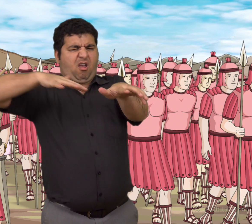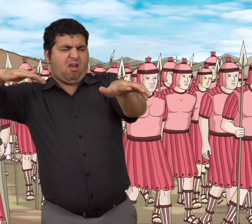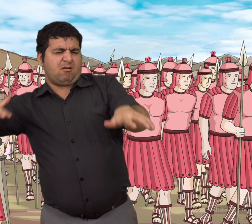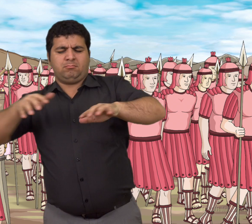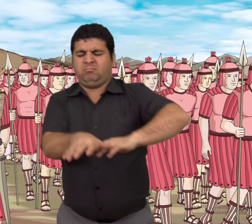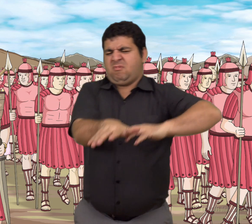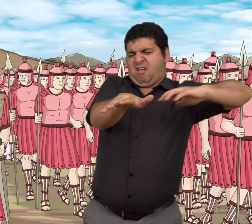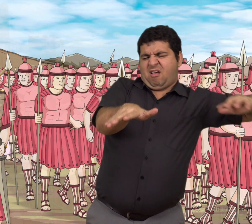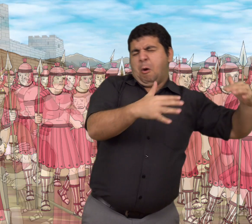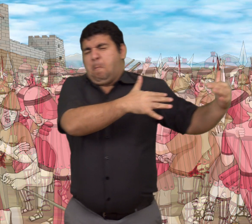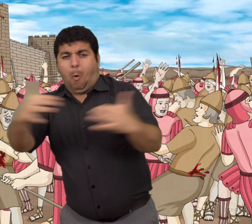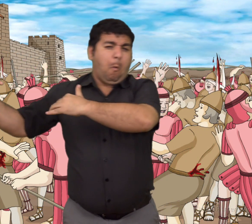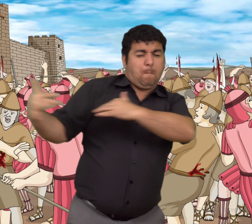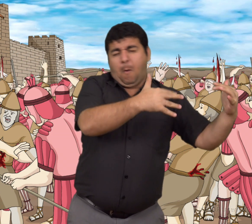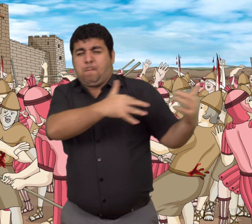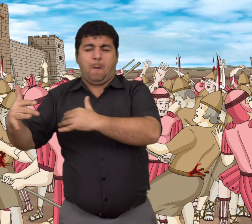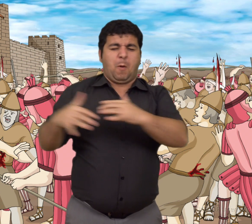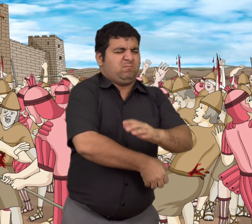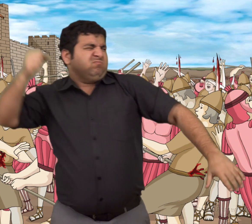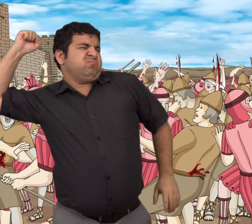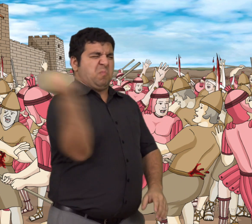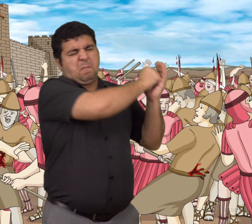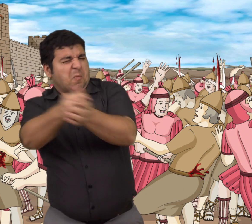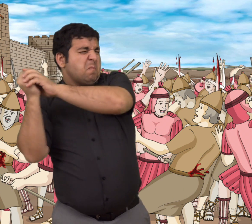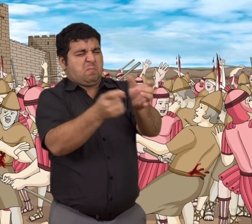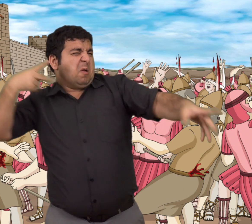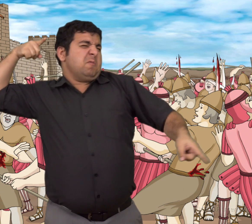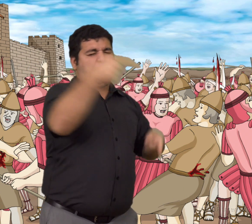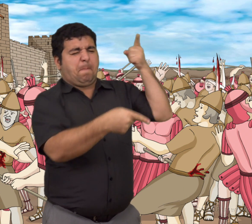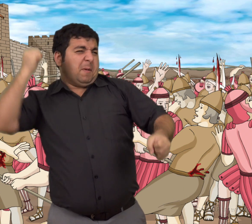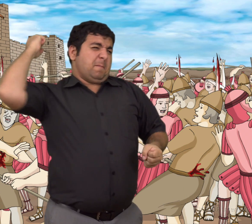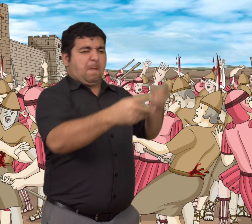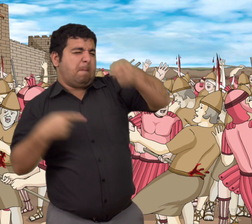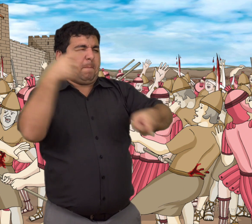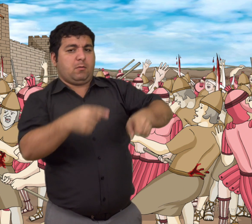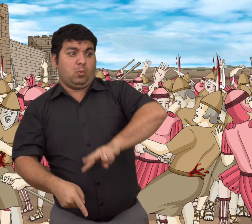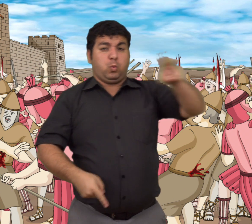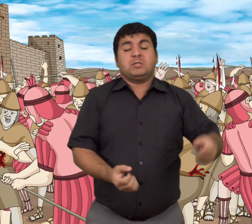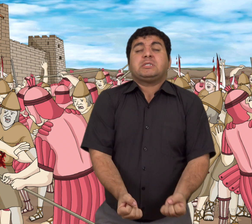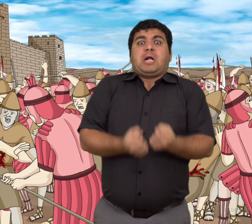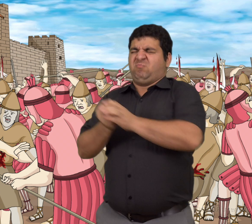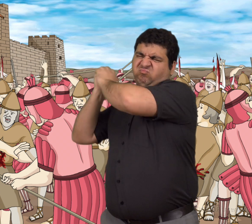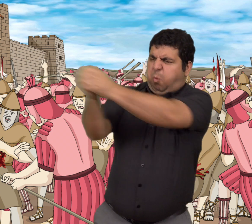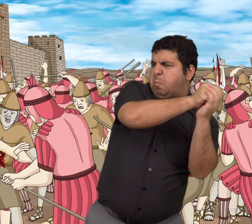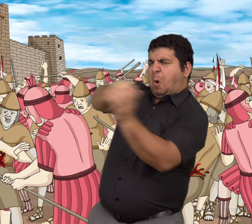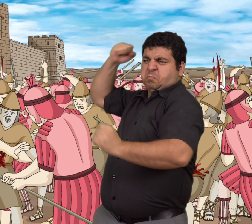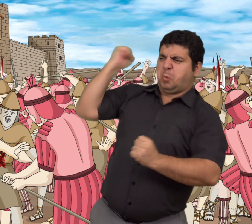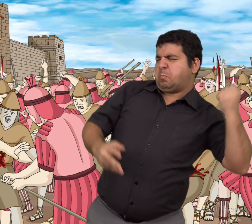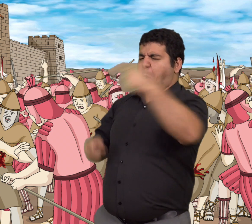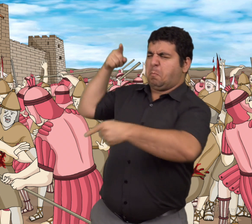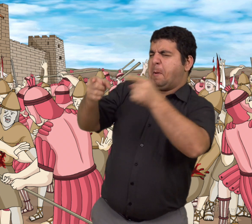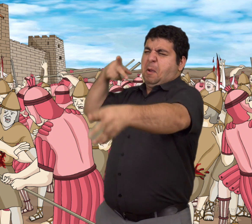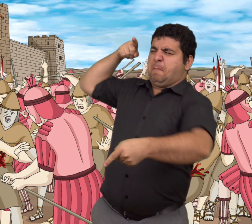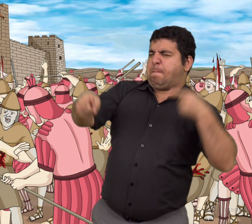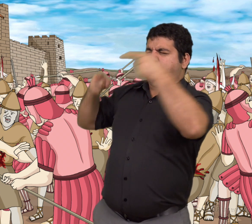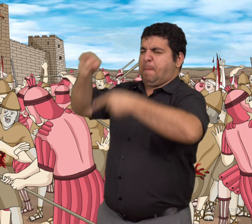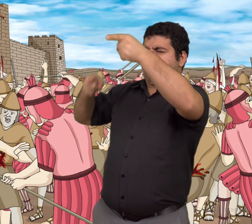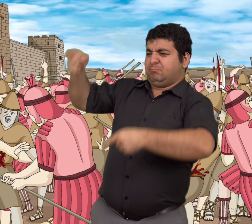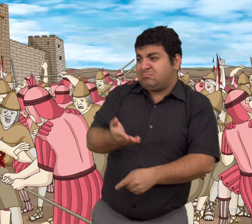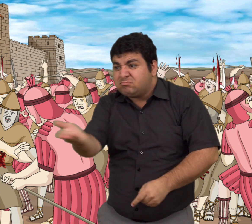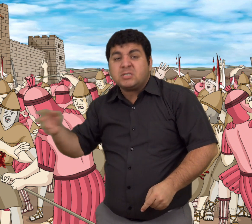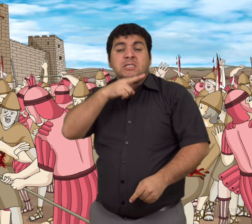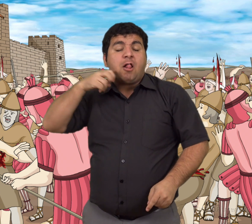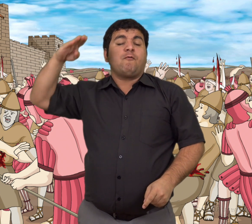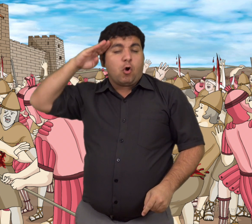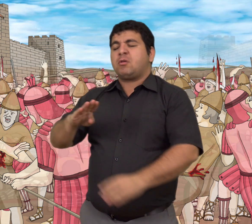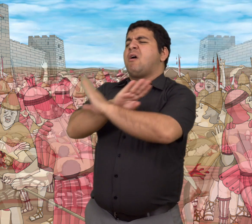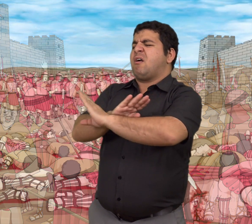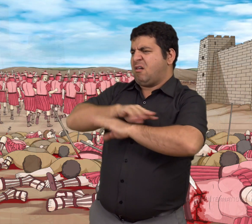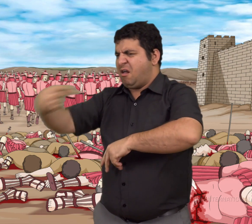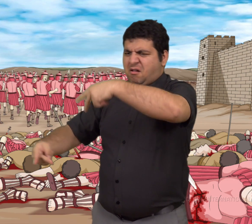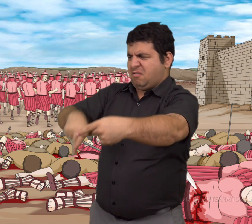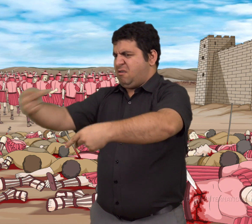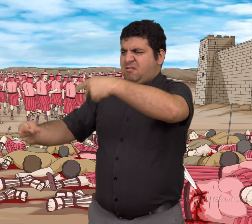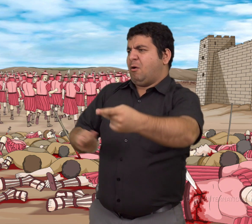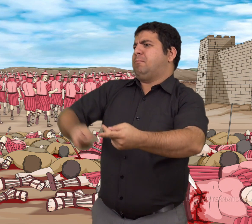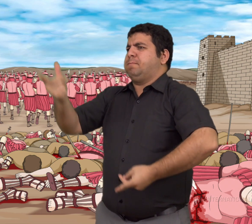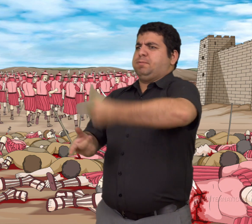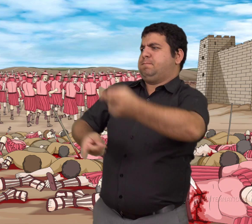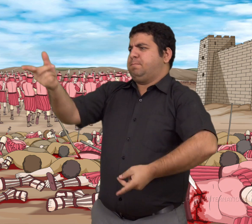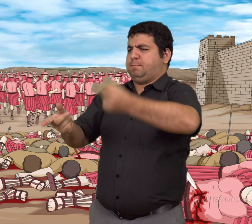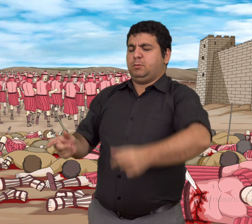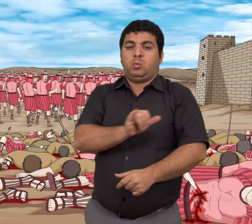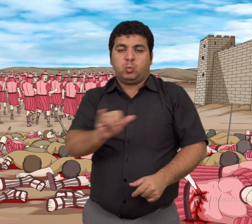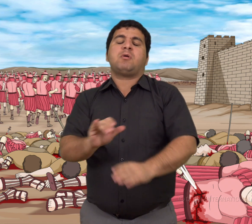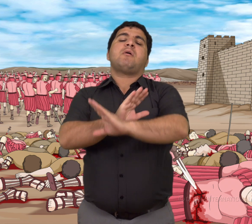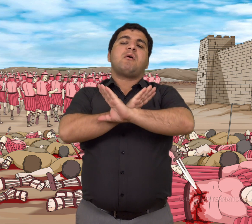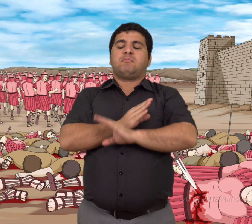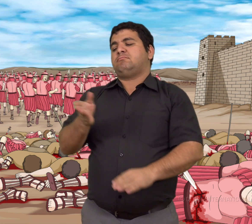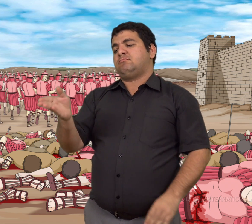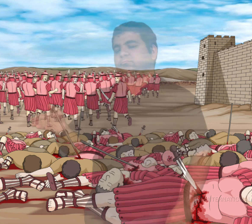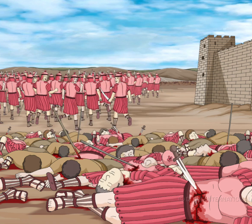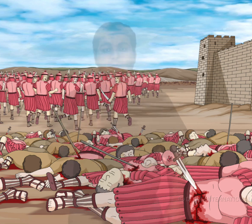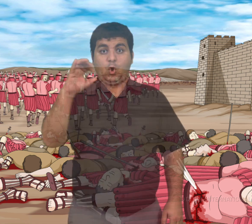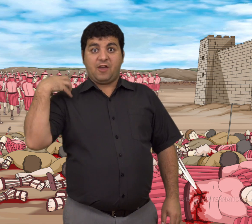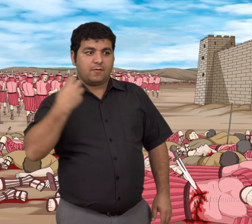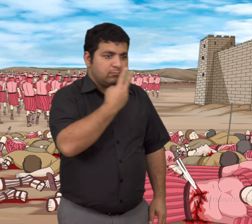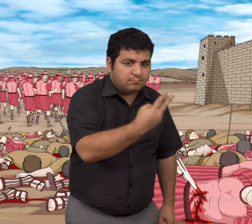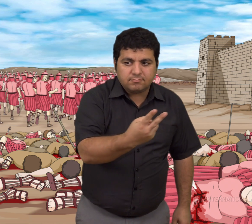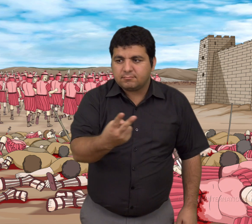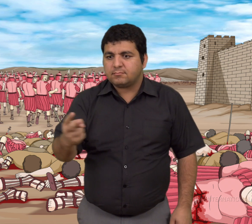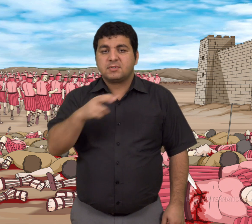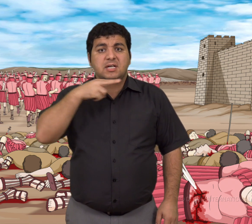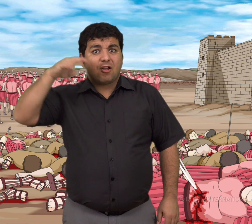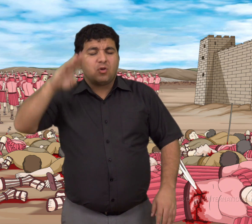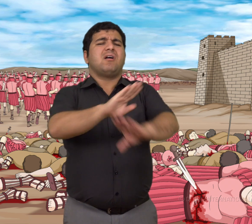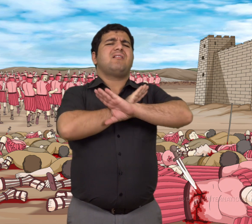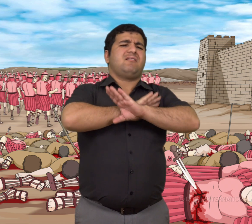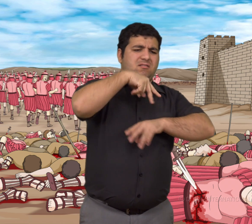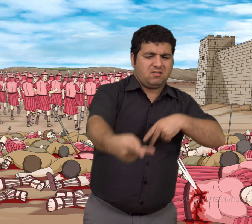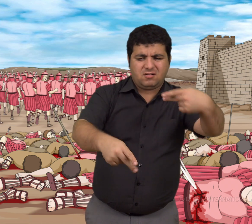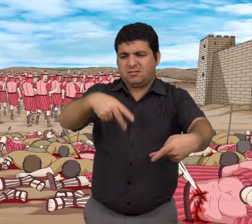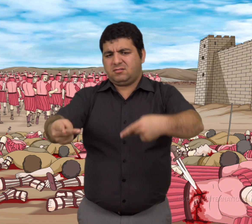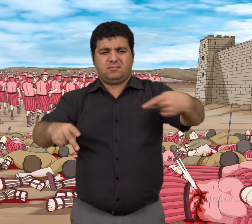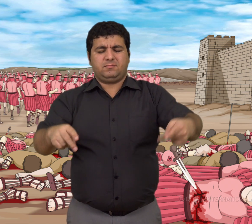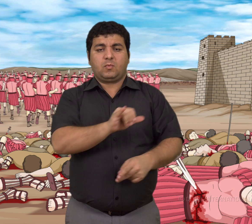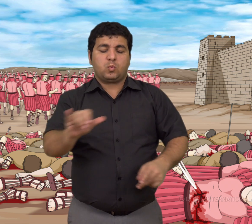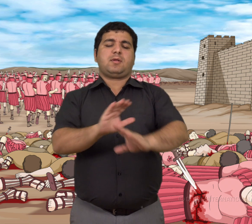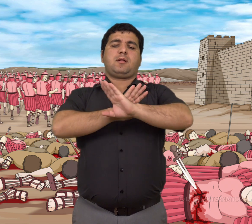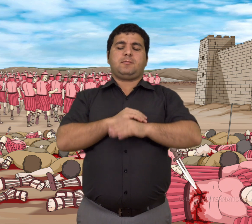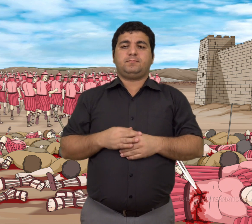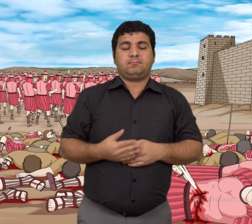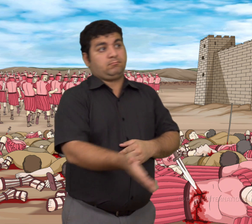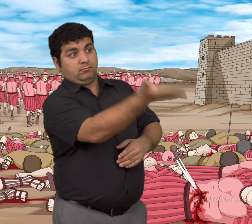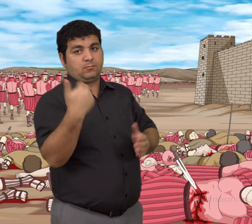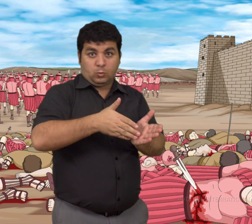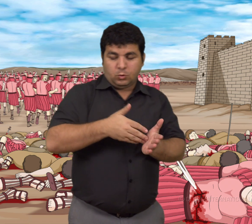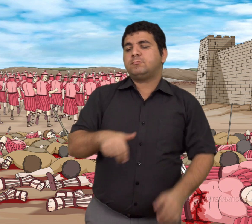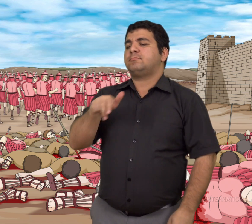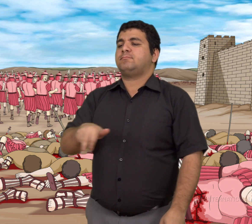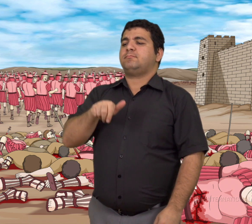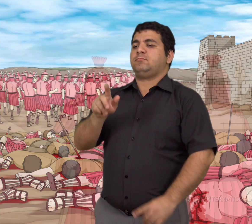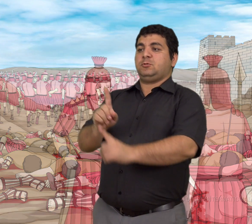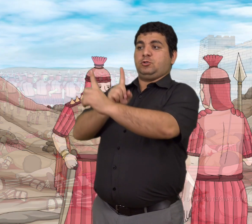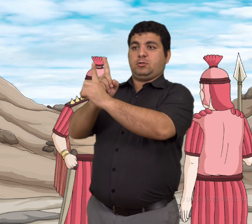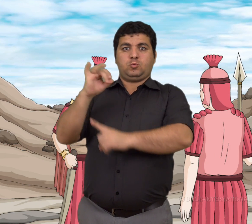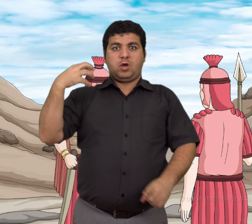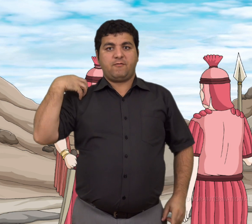And when the men of the city came out and fought against Joab, some of David’s servants fell, and Uriah the Hittite also died.